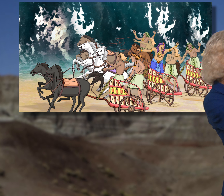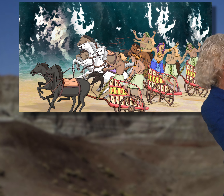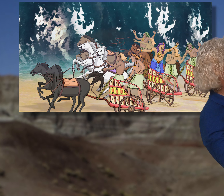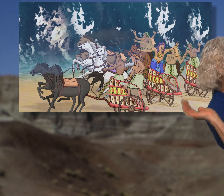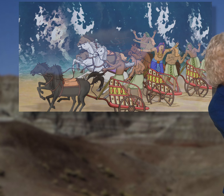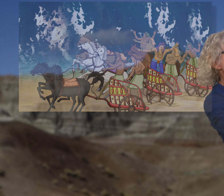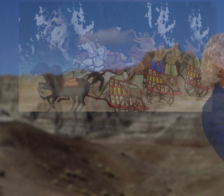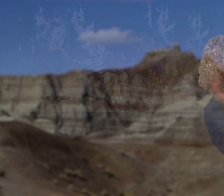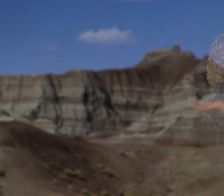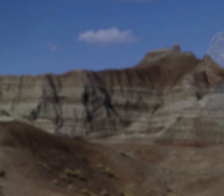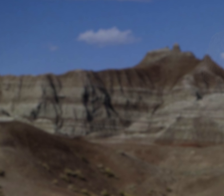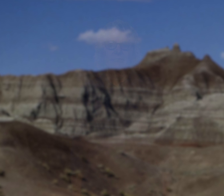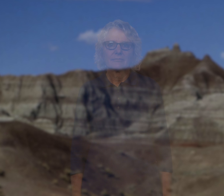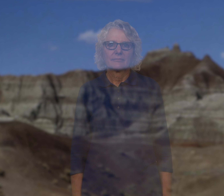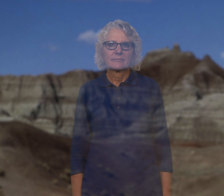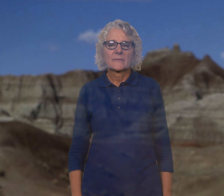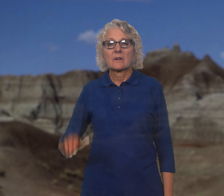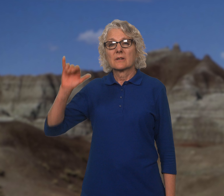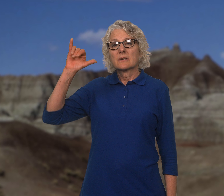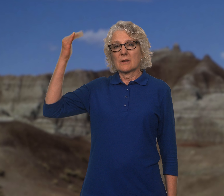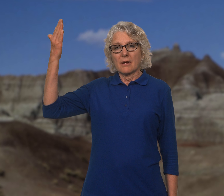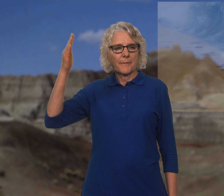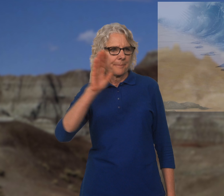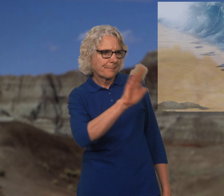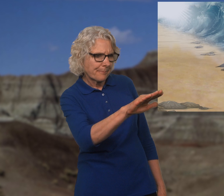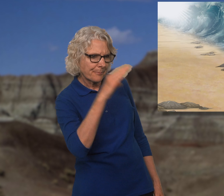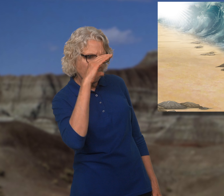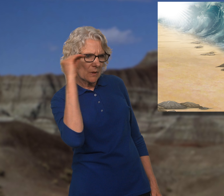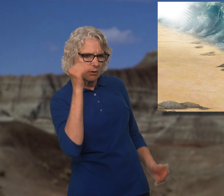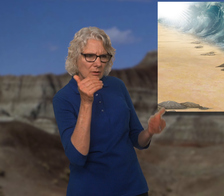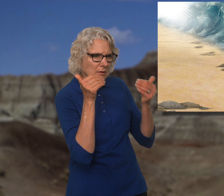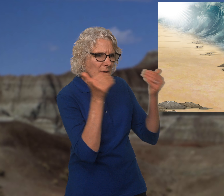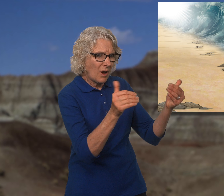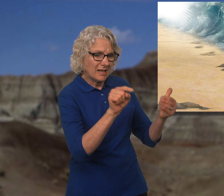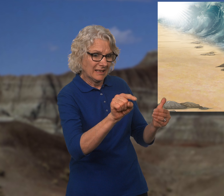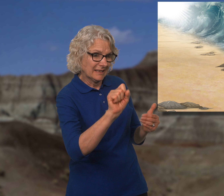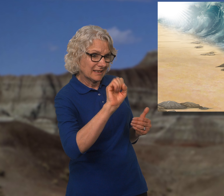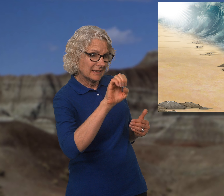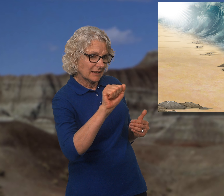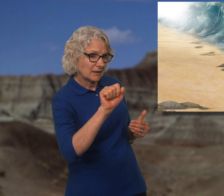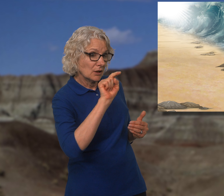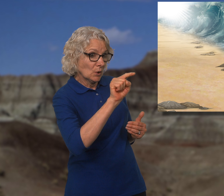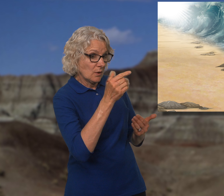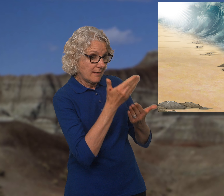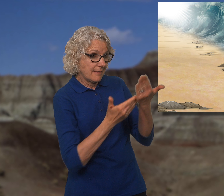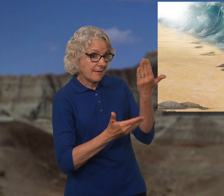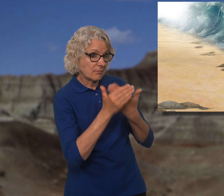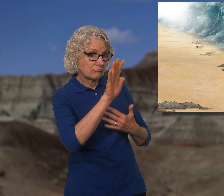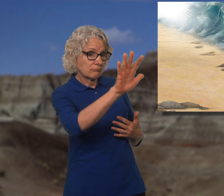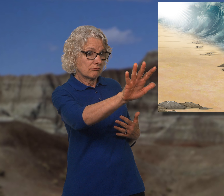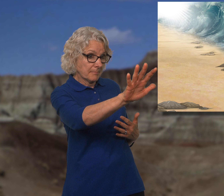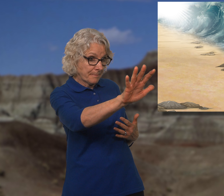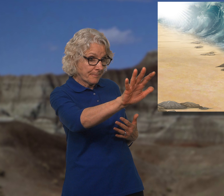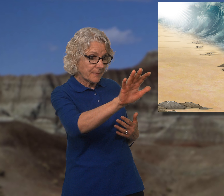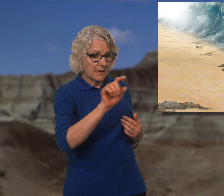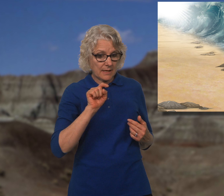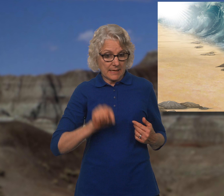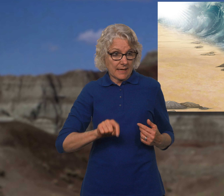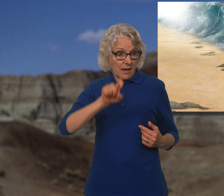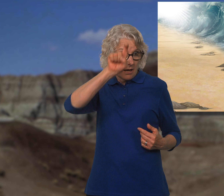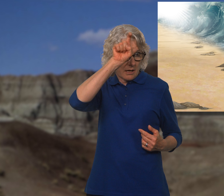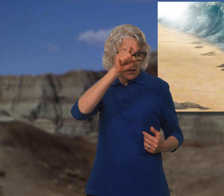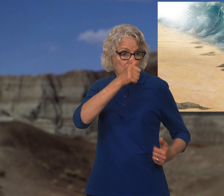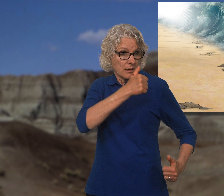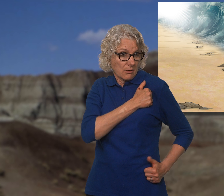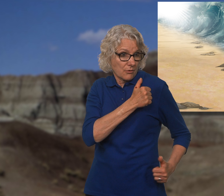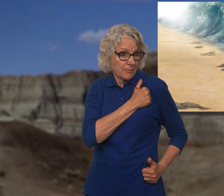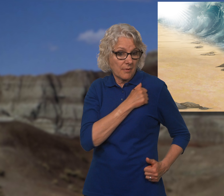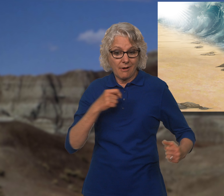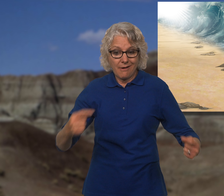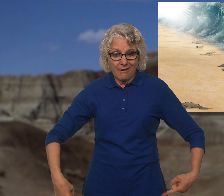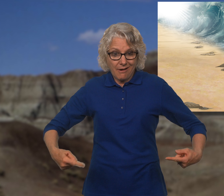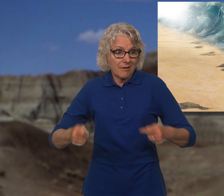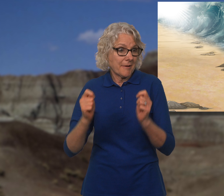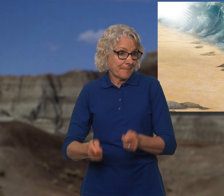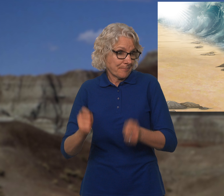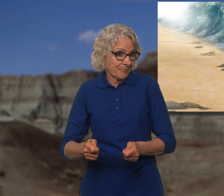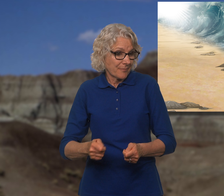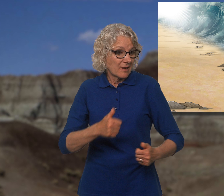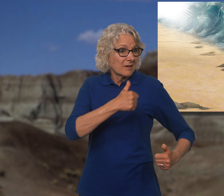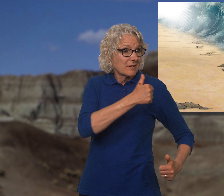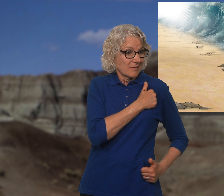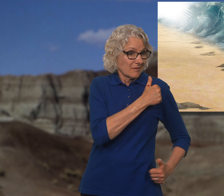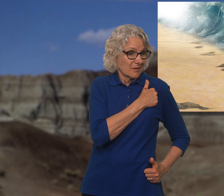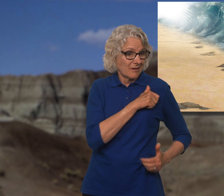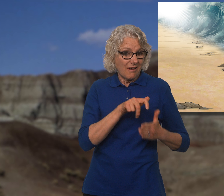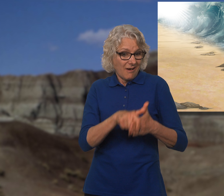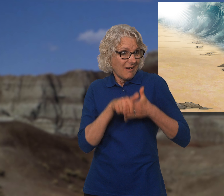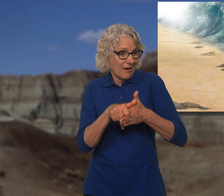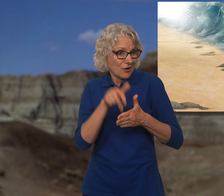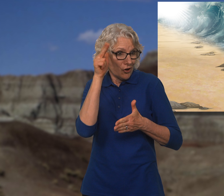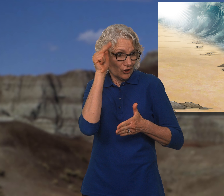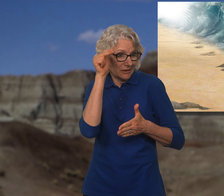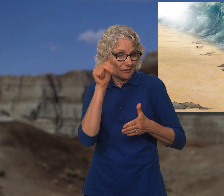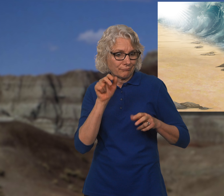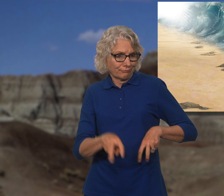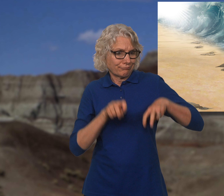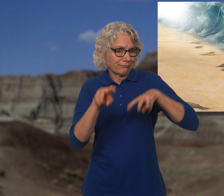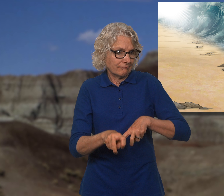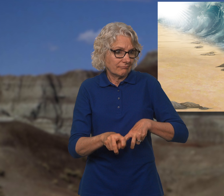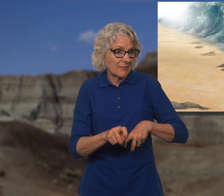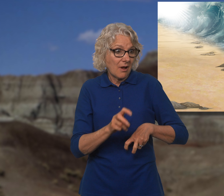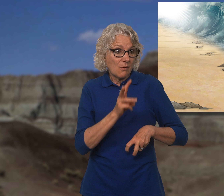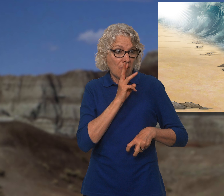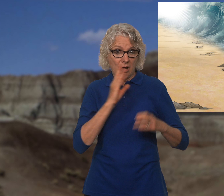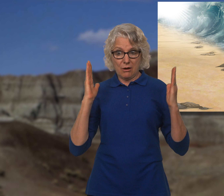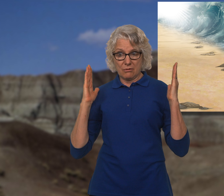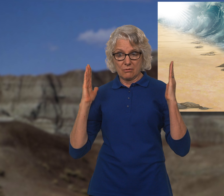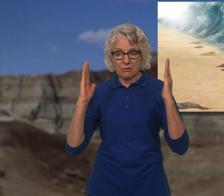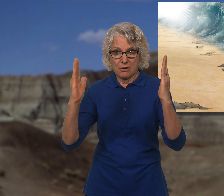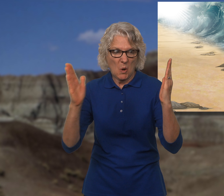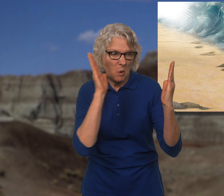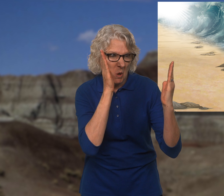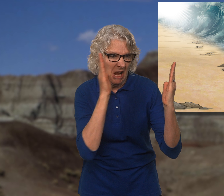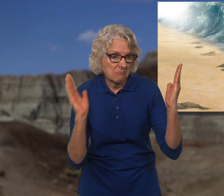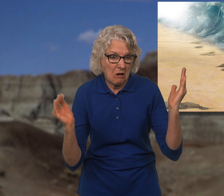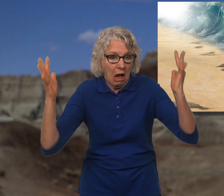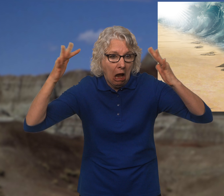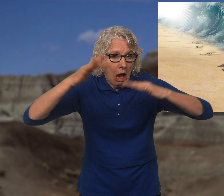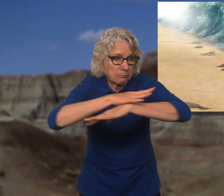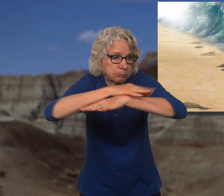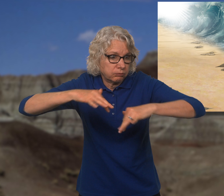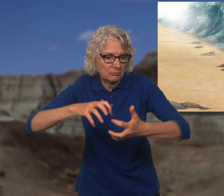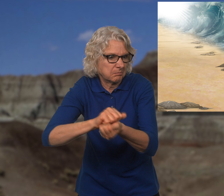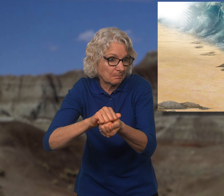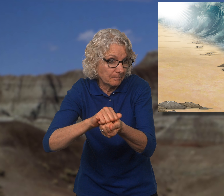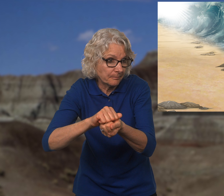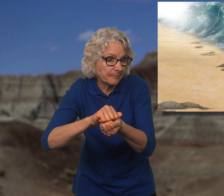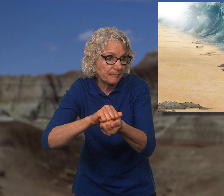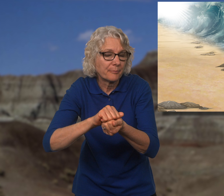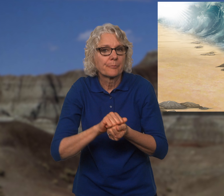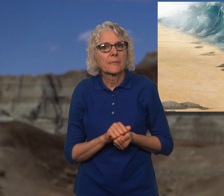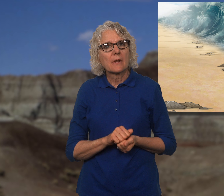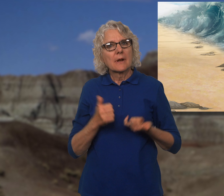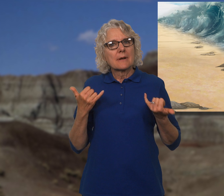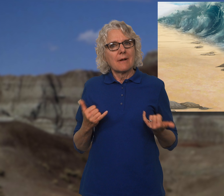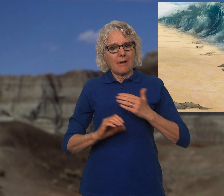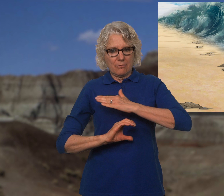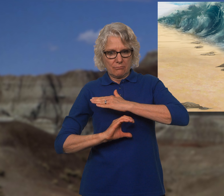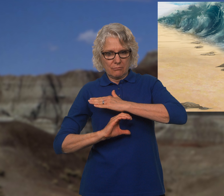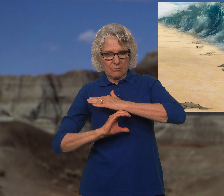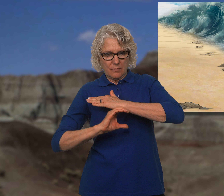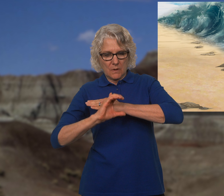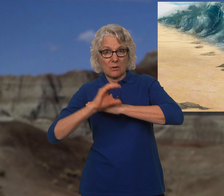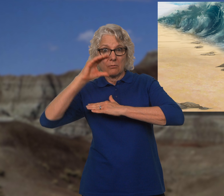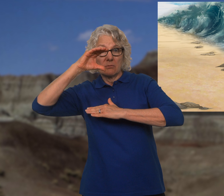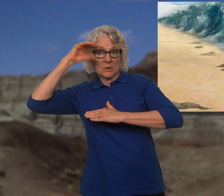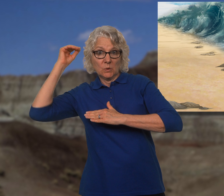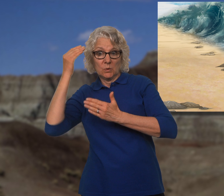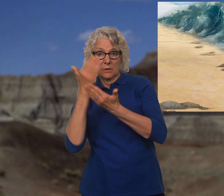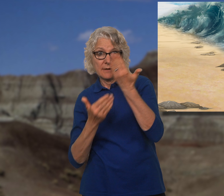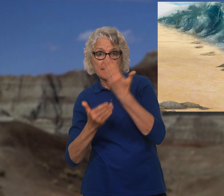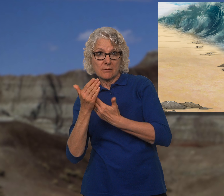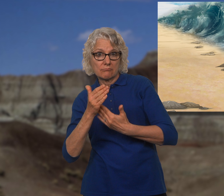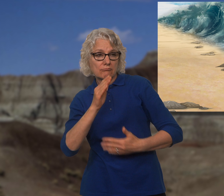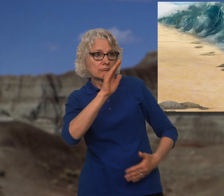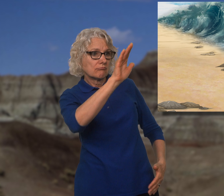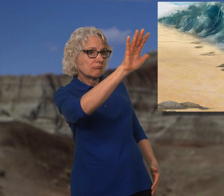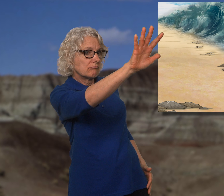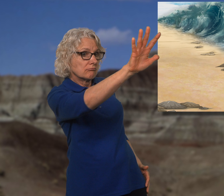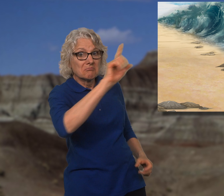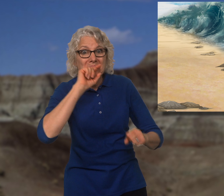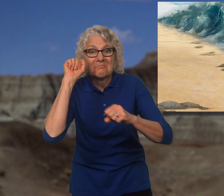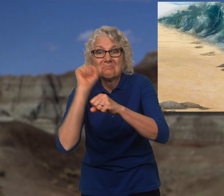Then the LORD said to Moses, “Stretch out your hand over the sea, so that the waters may flow back over the Egyptians and their chariots and horsemen.”